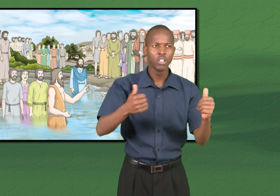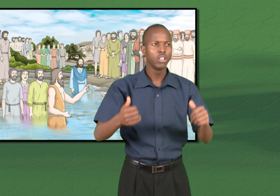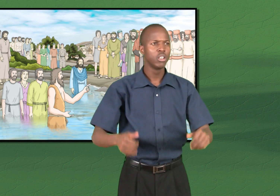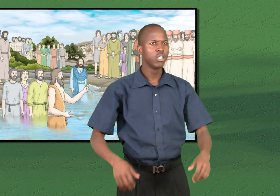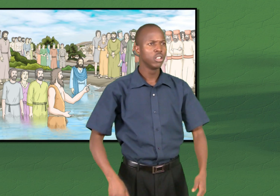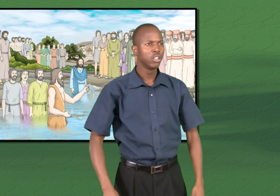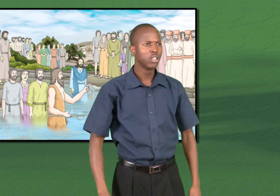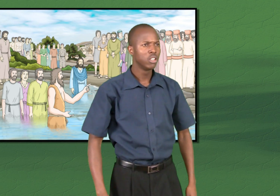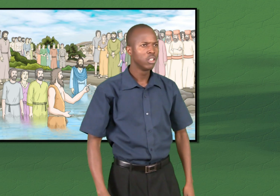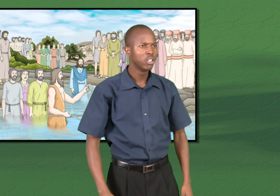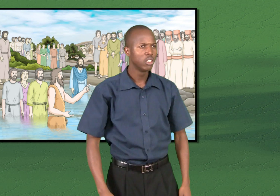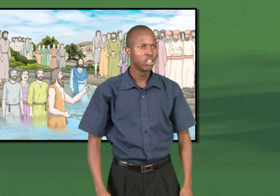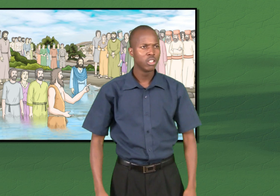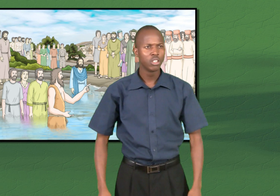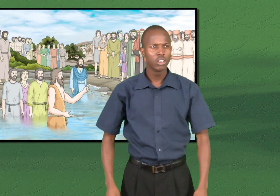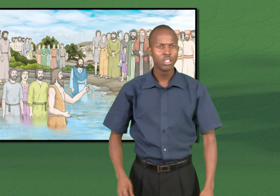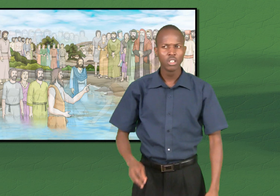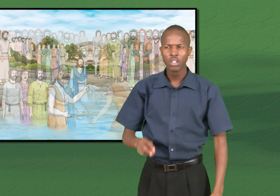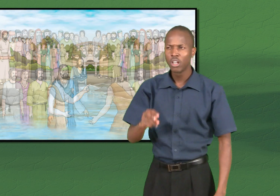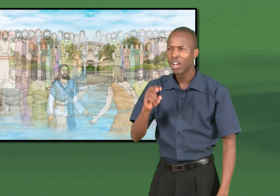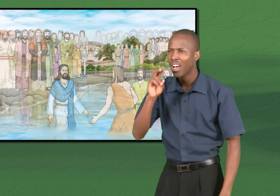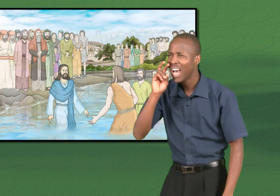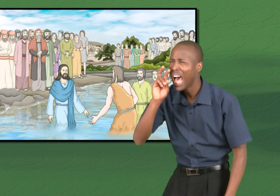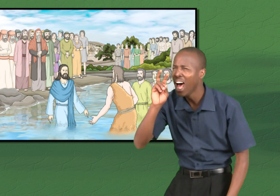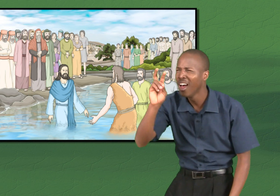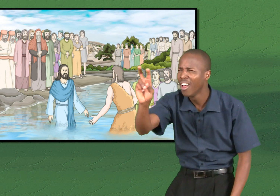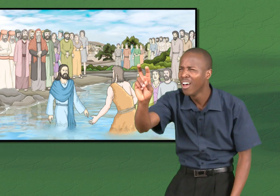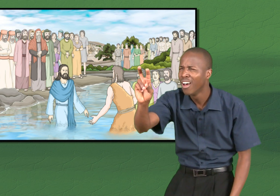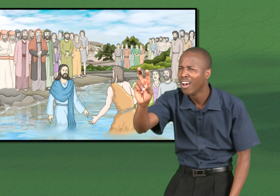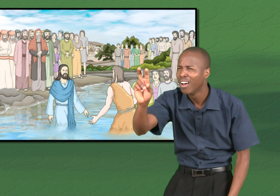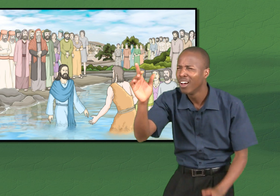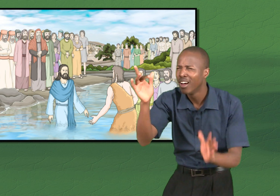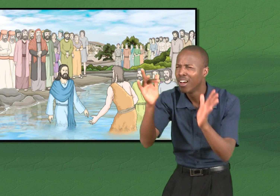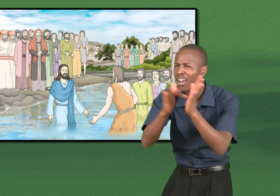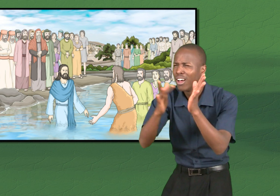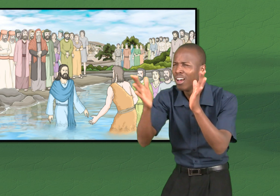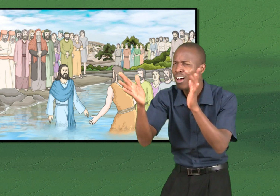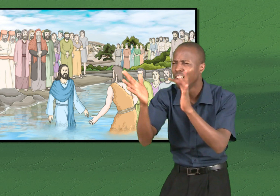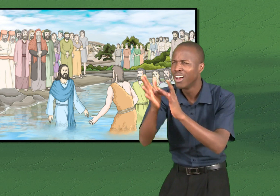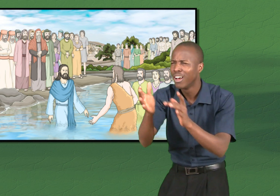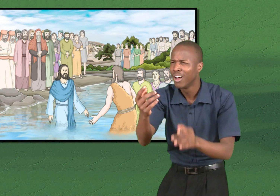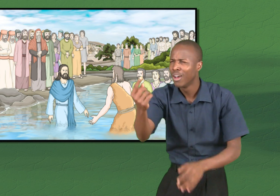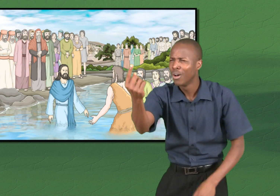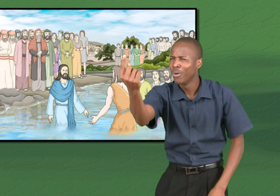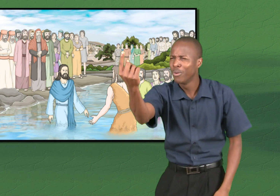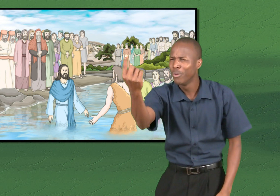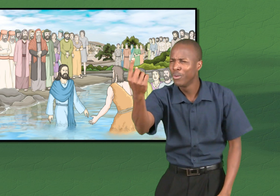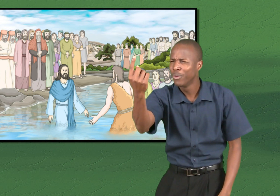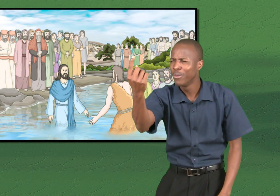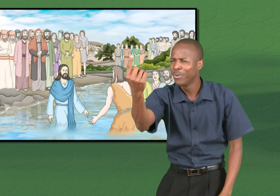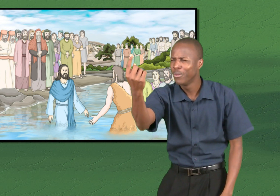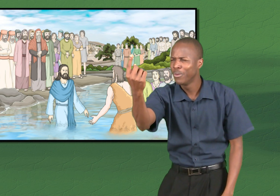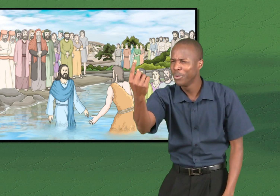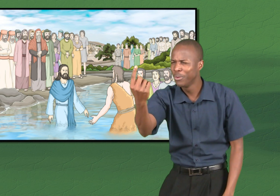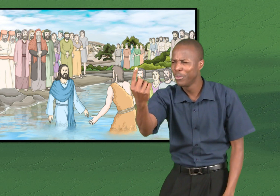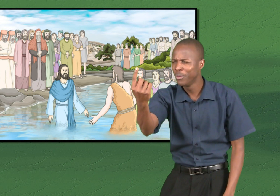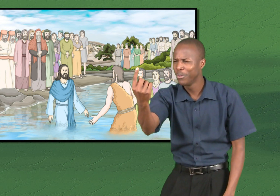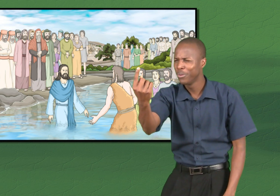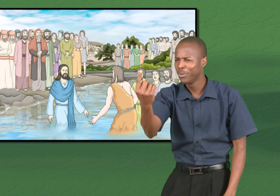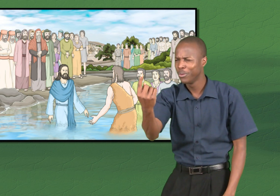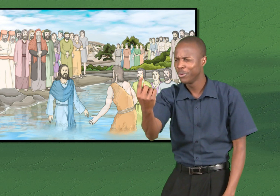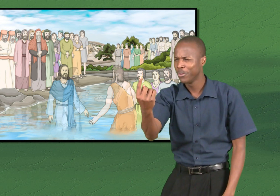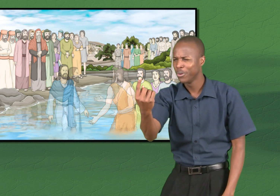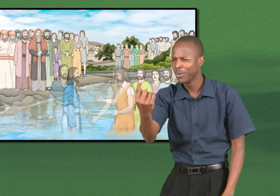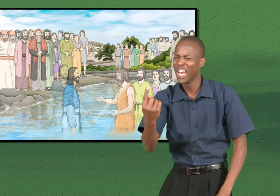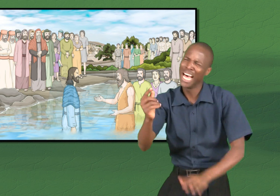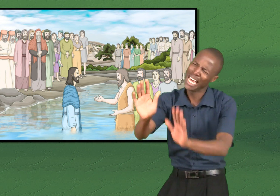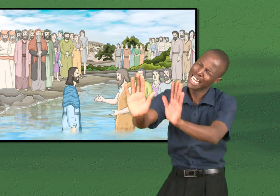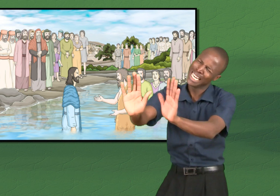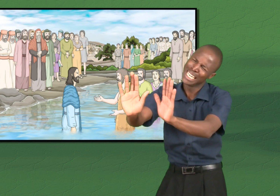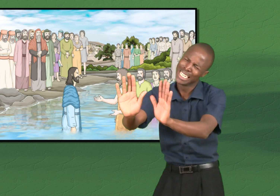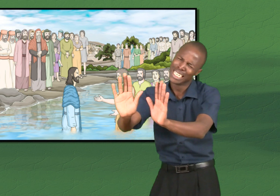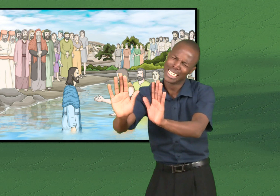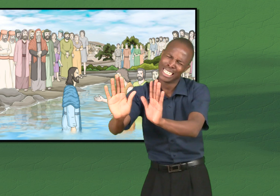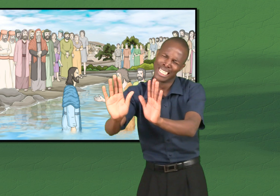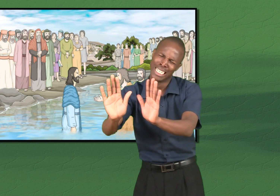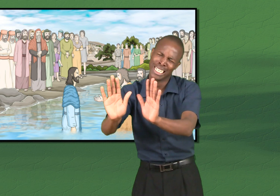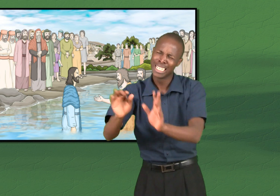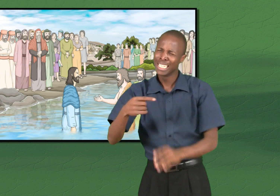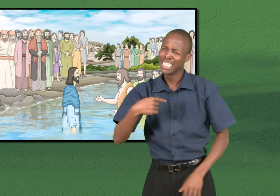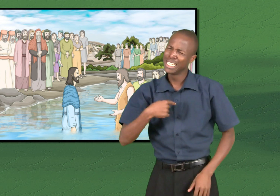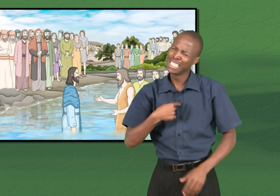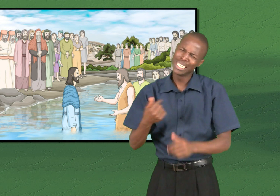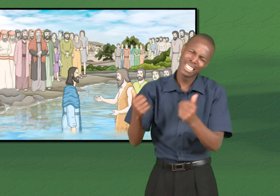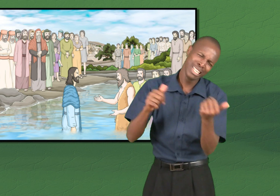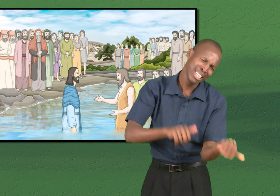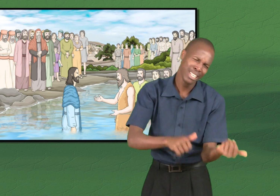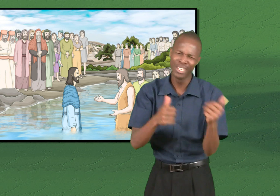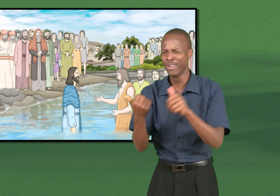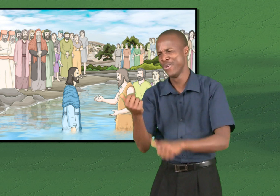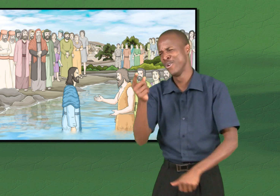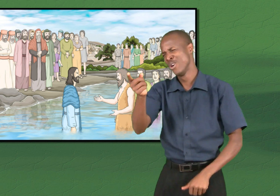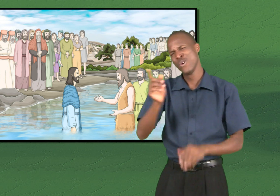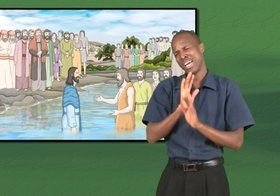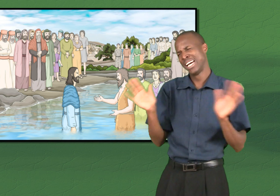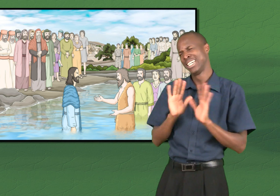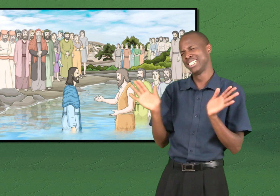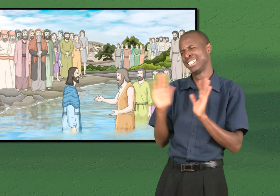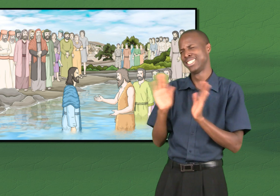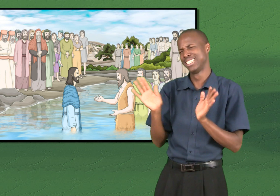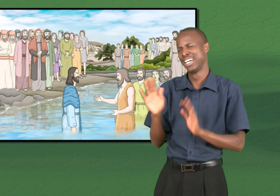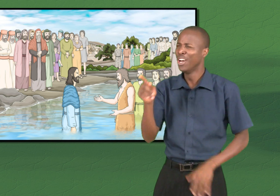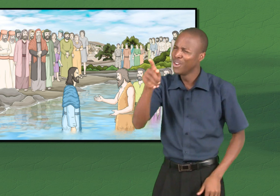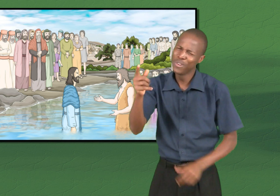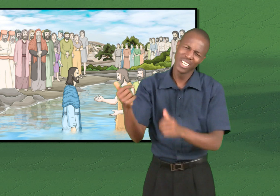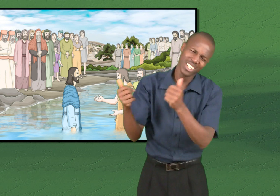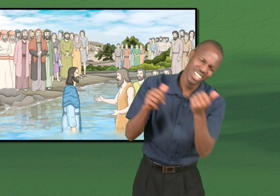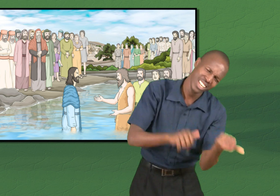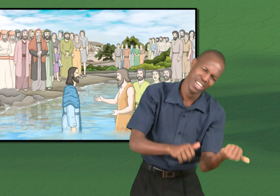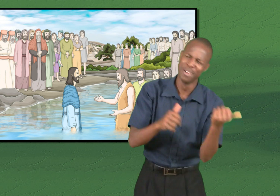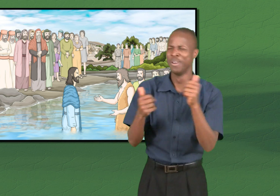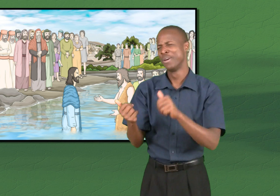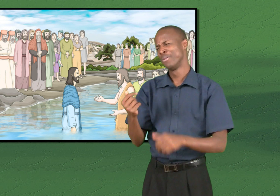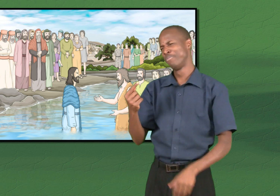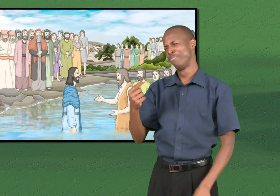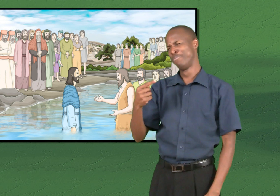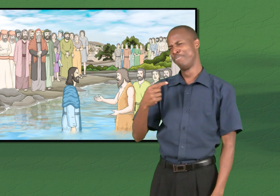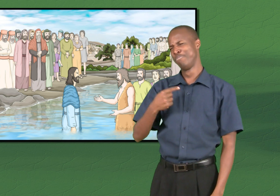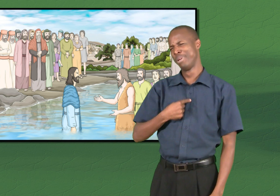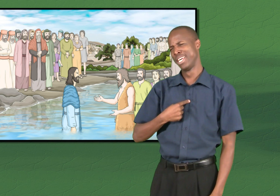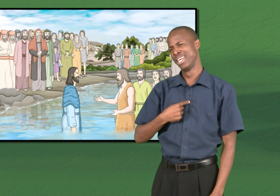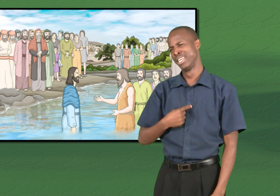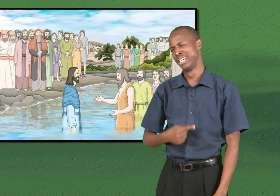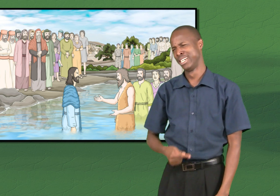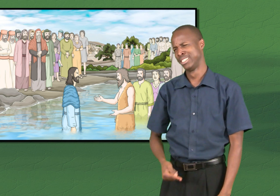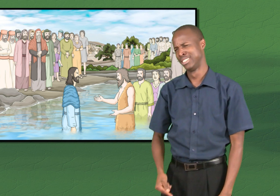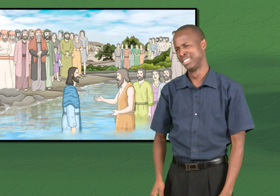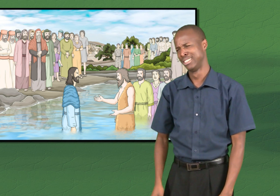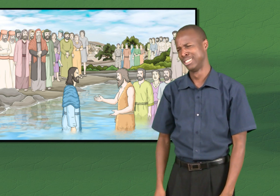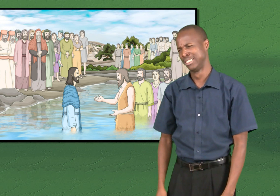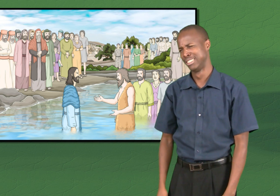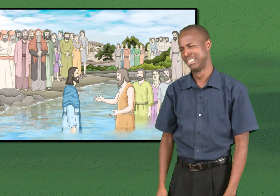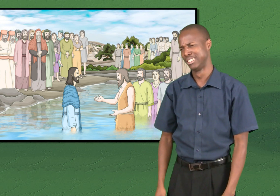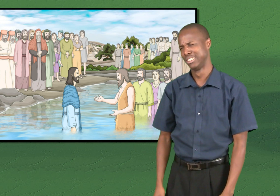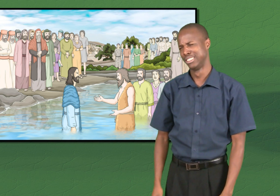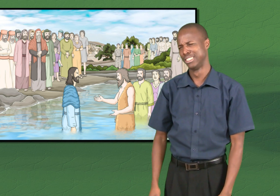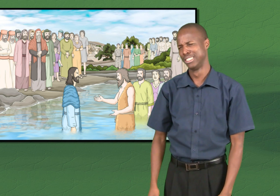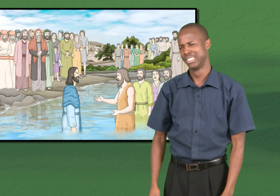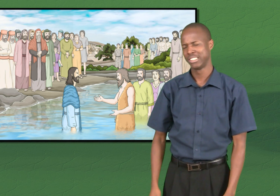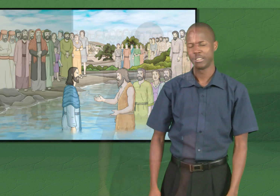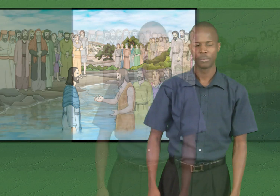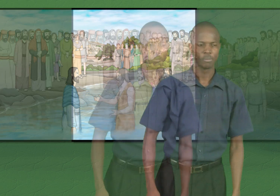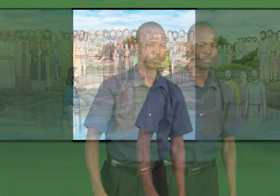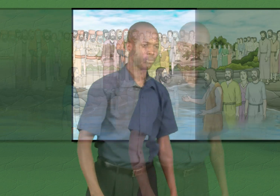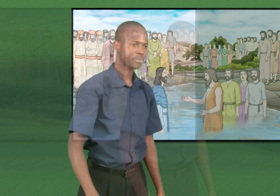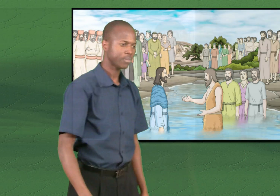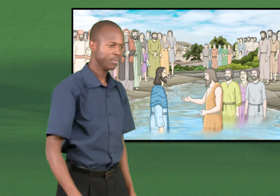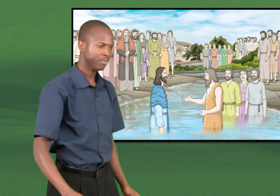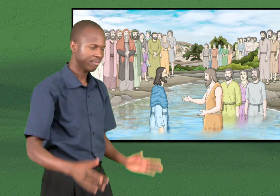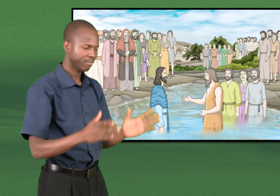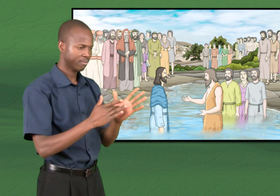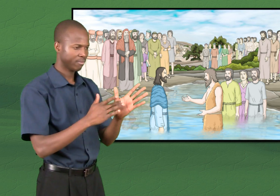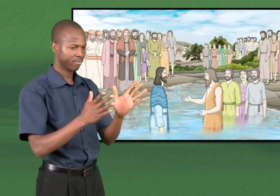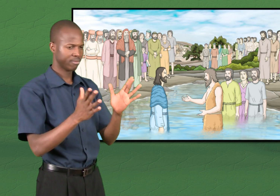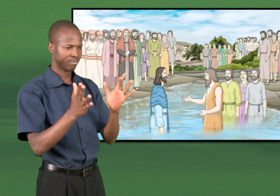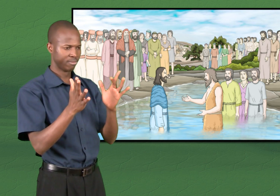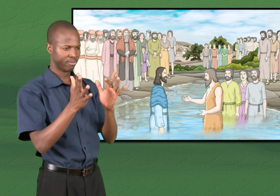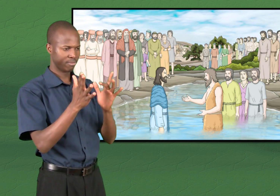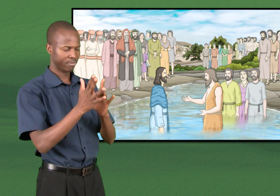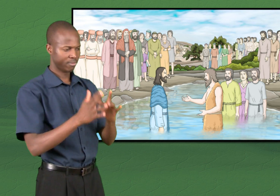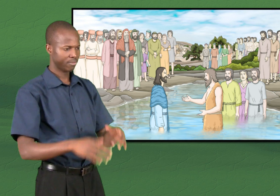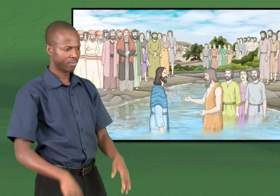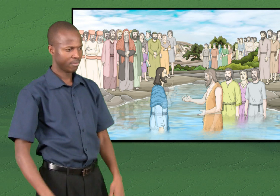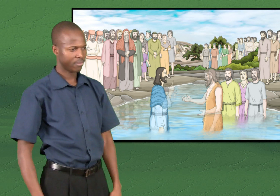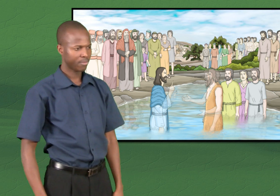But John tried to prevent Him, saying, “I need to be baptized by You, and do You come to me?”